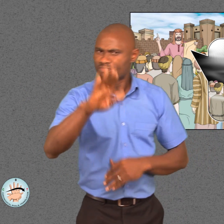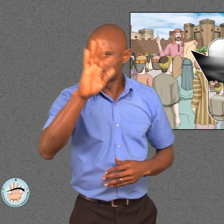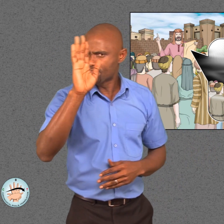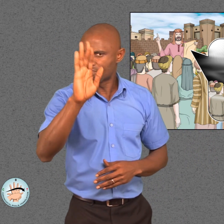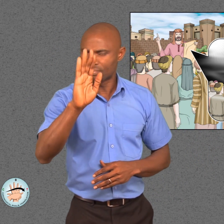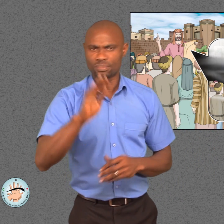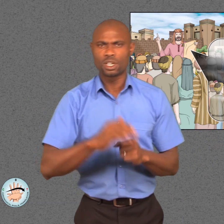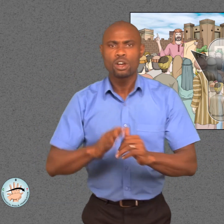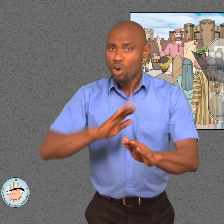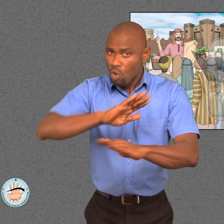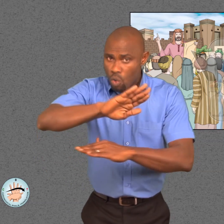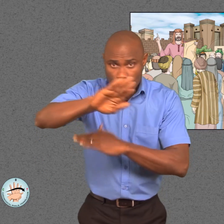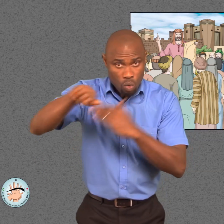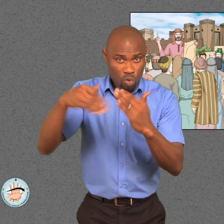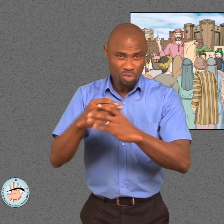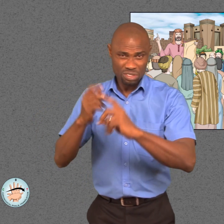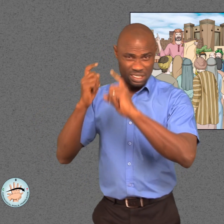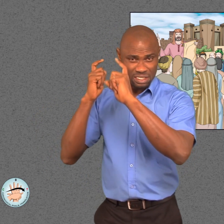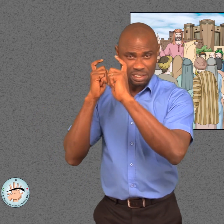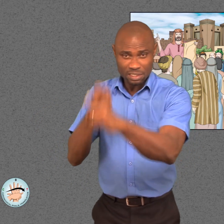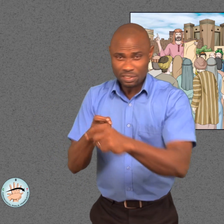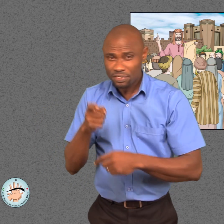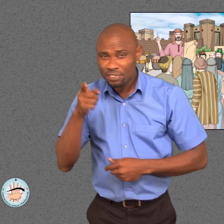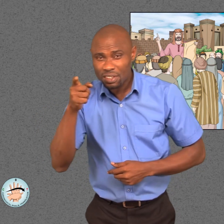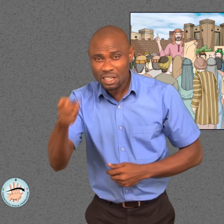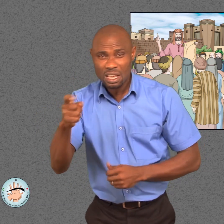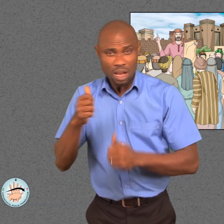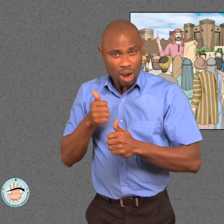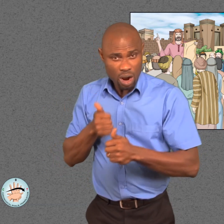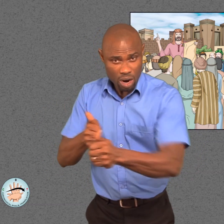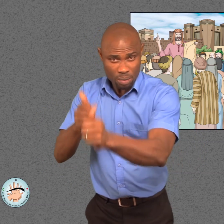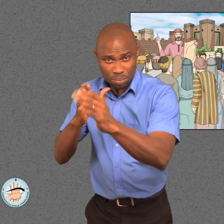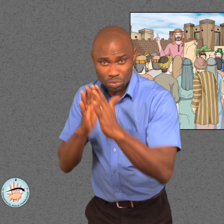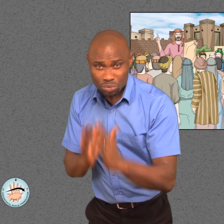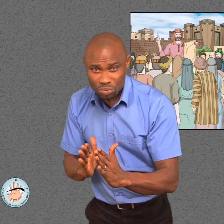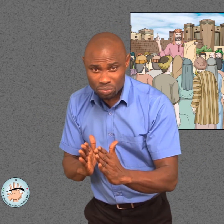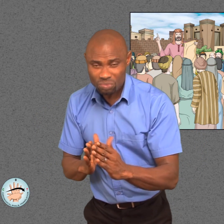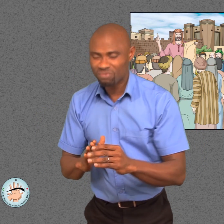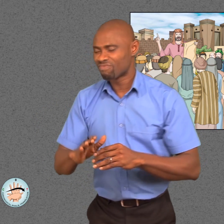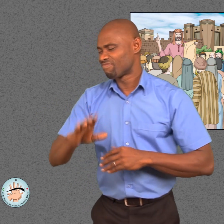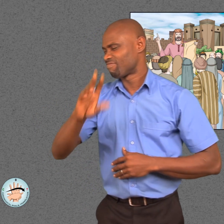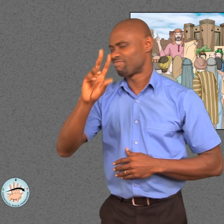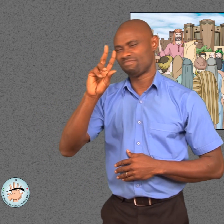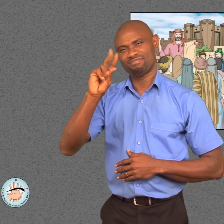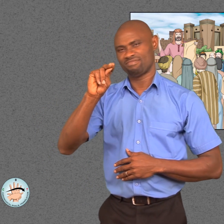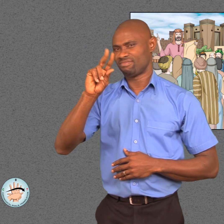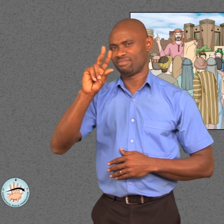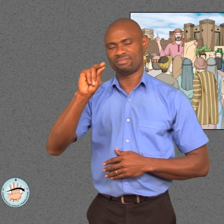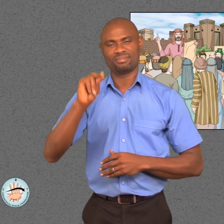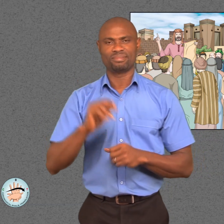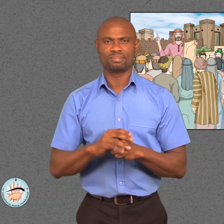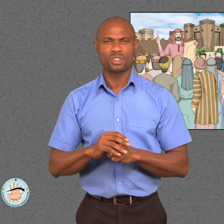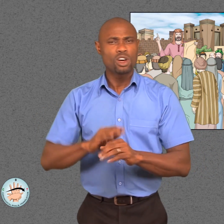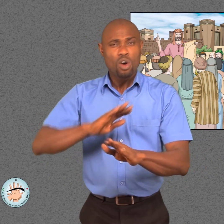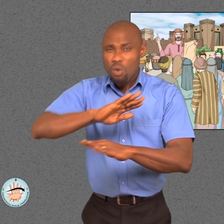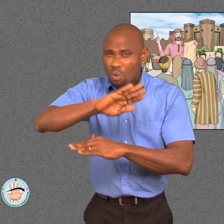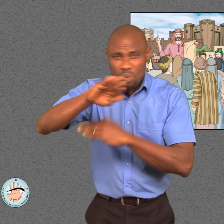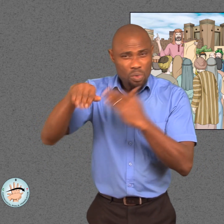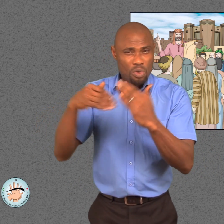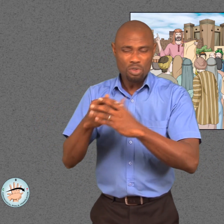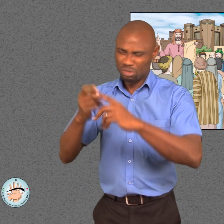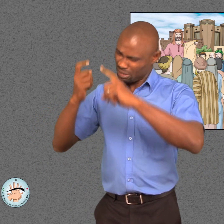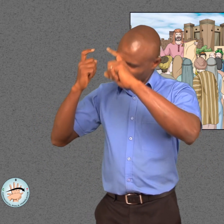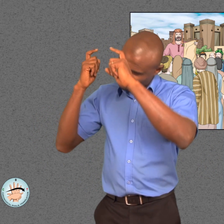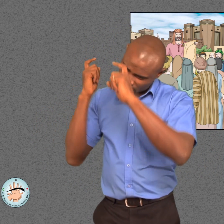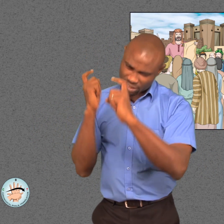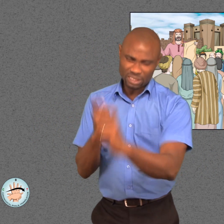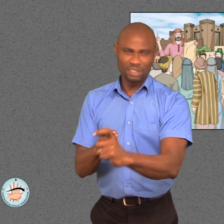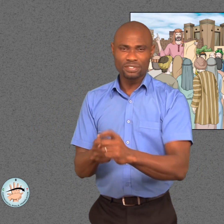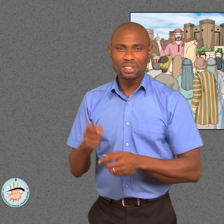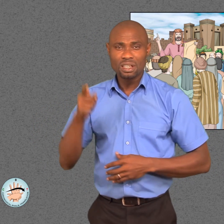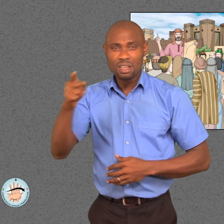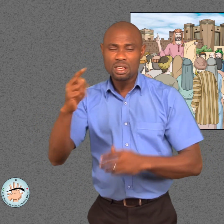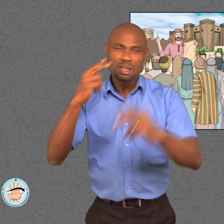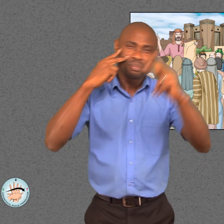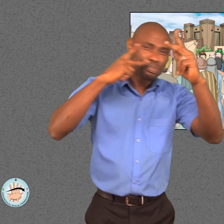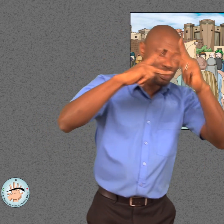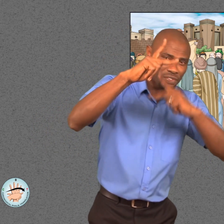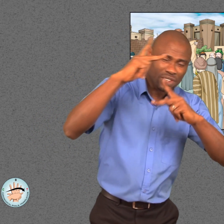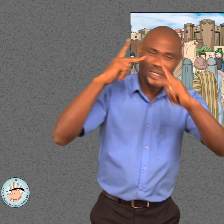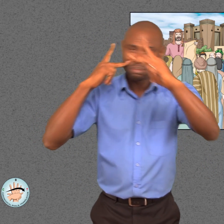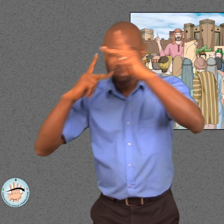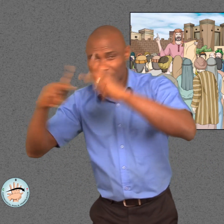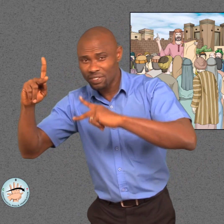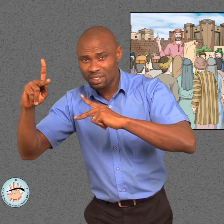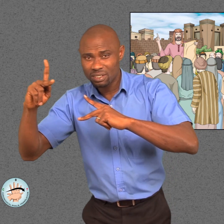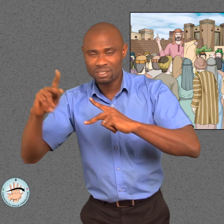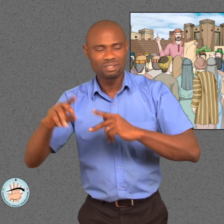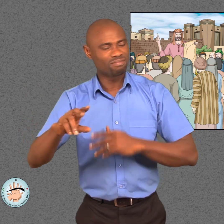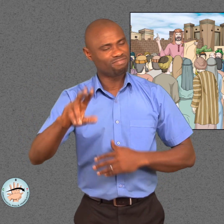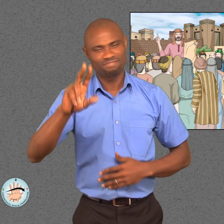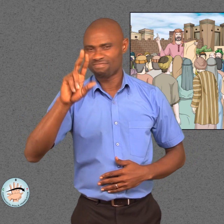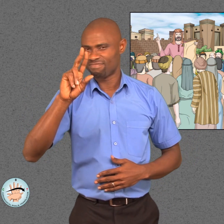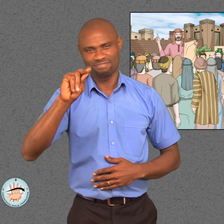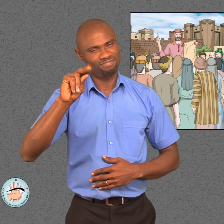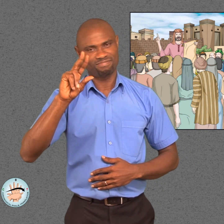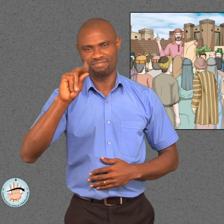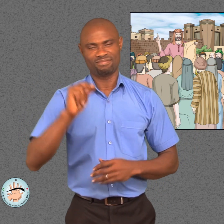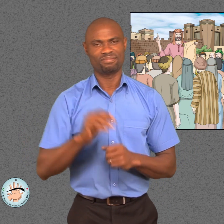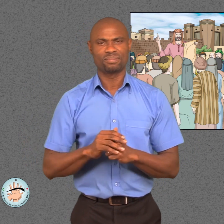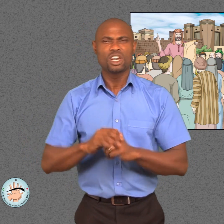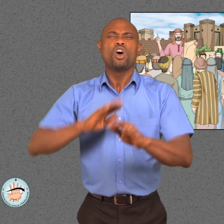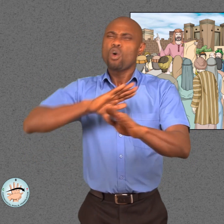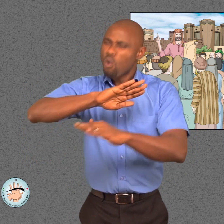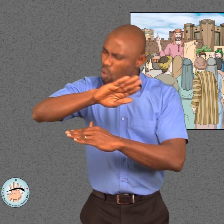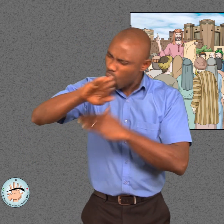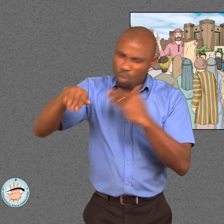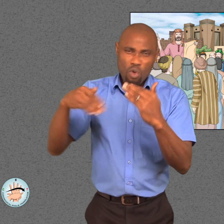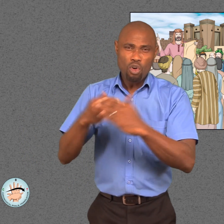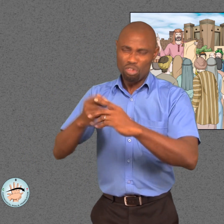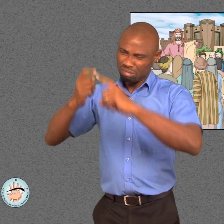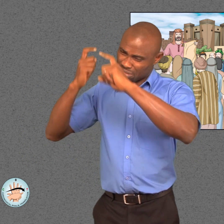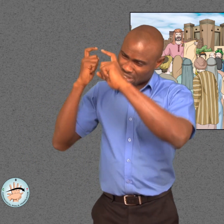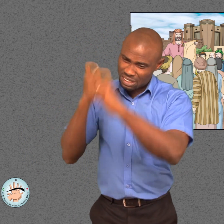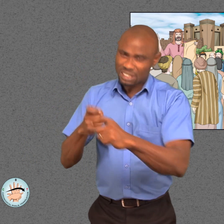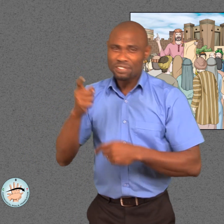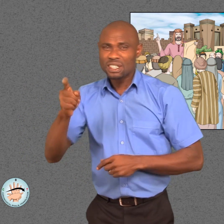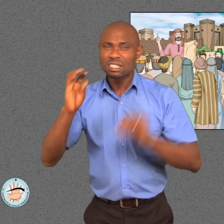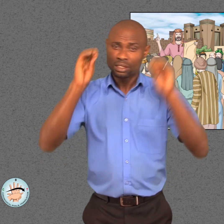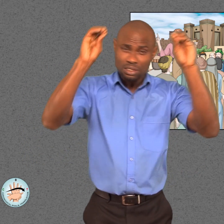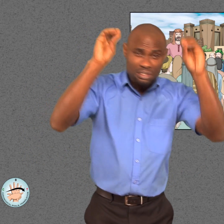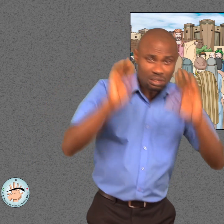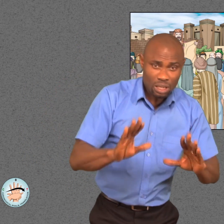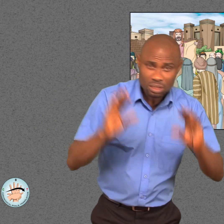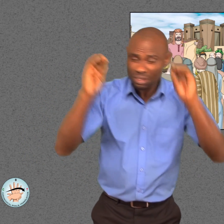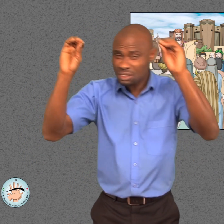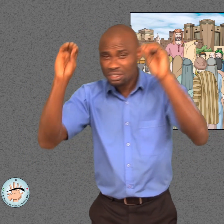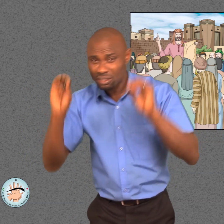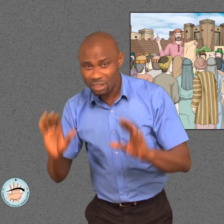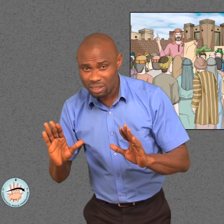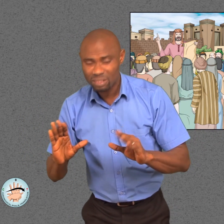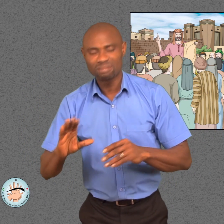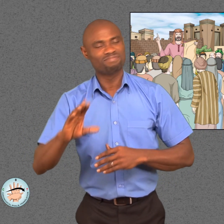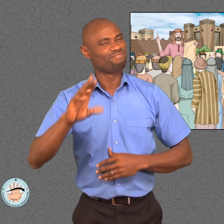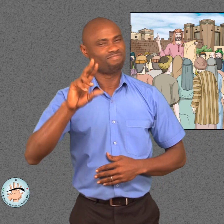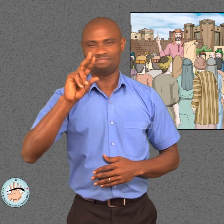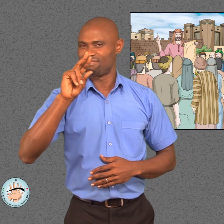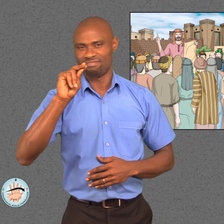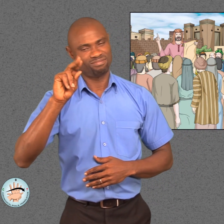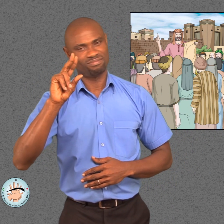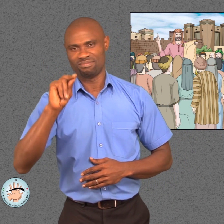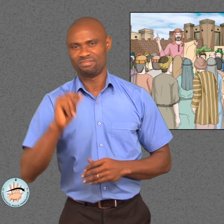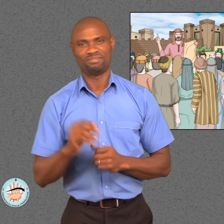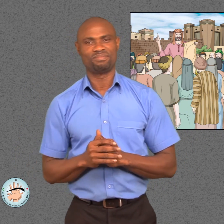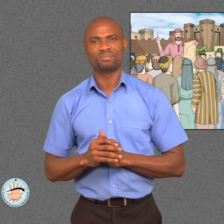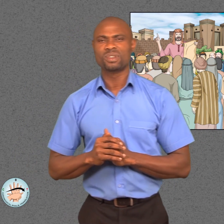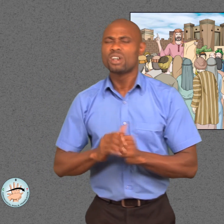Are all apostles? Are all prophets? Are all teachers?